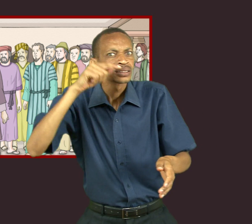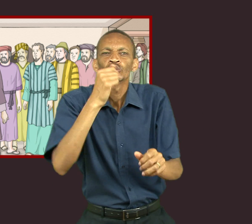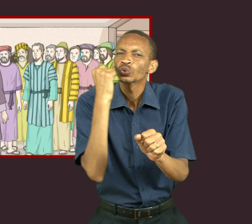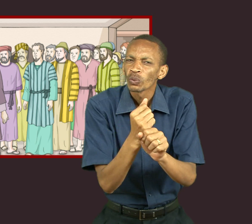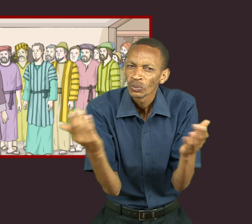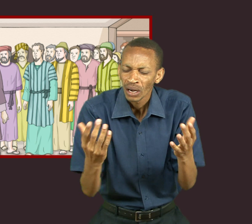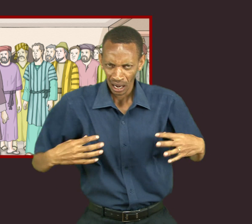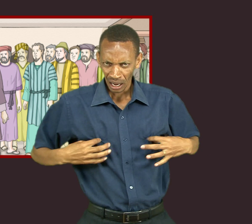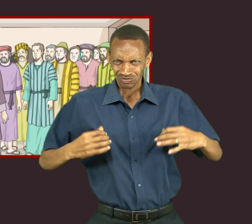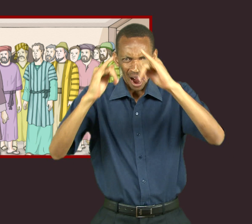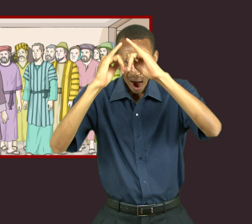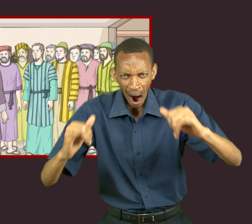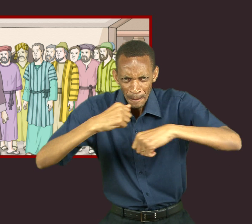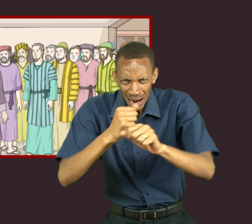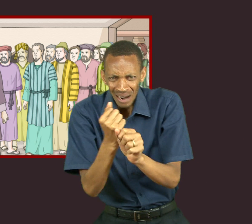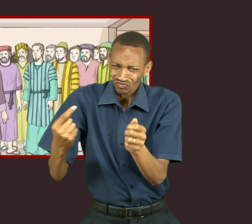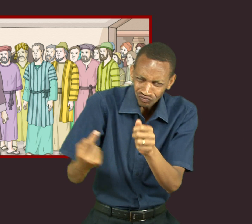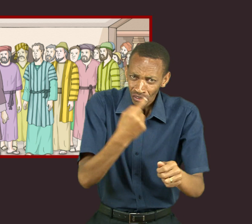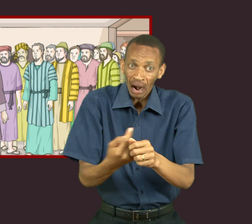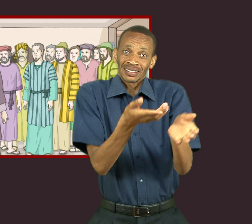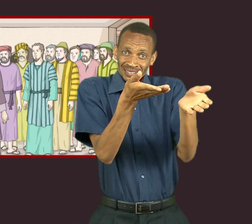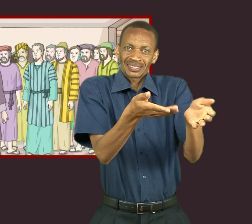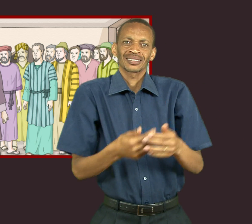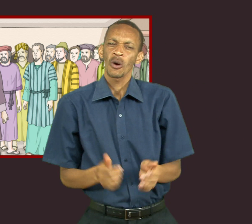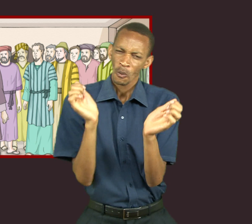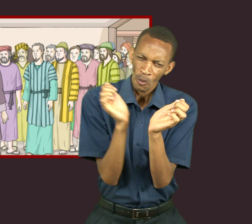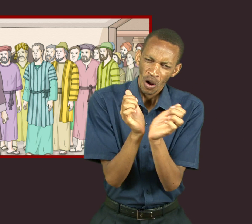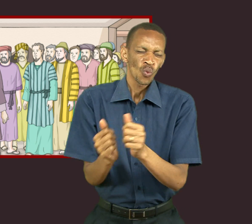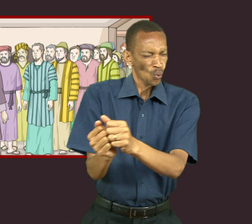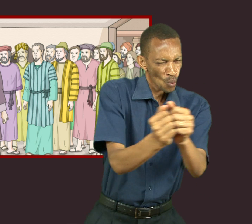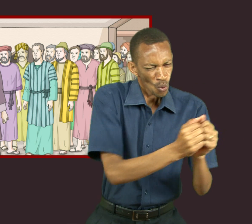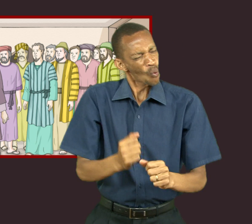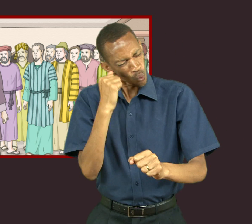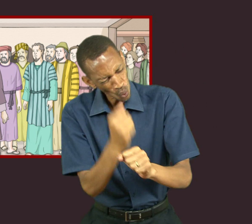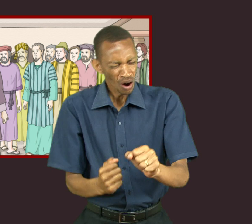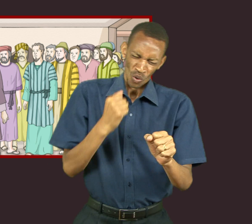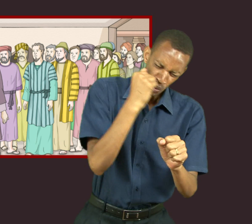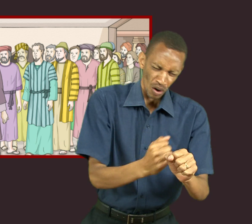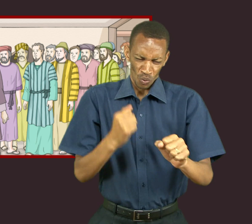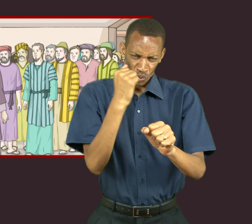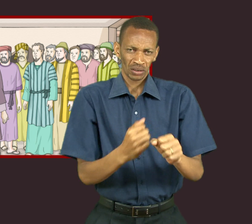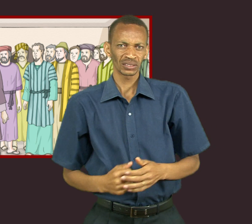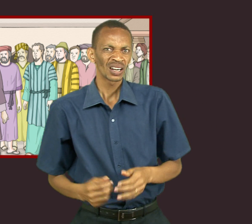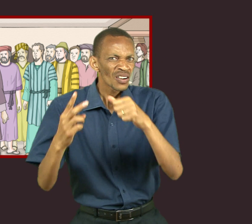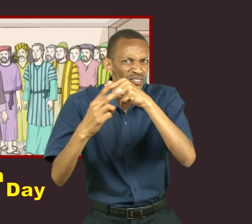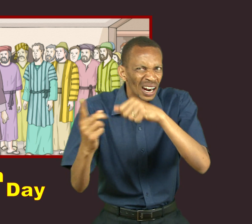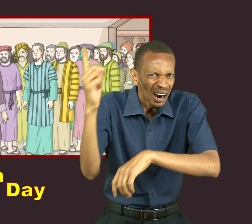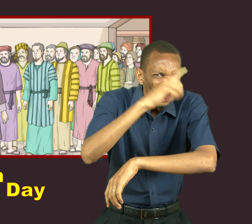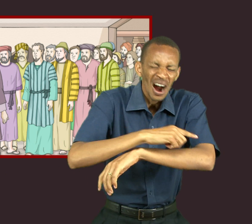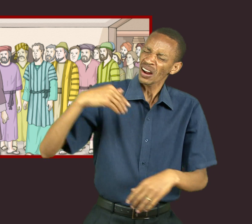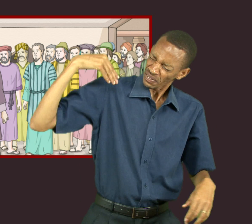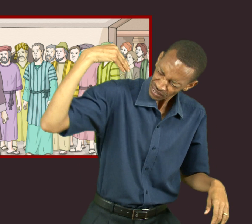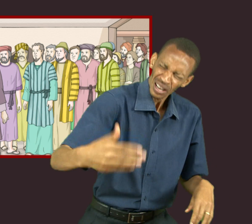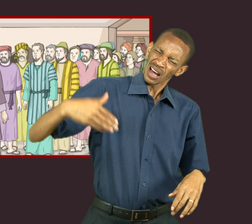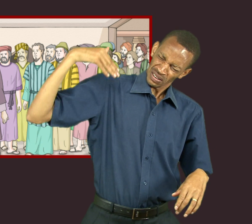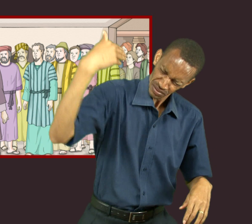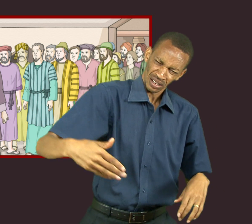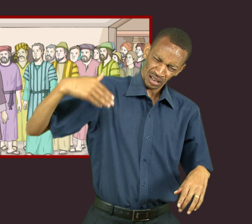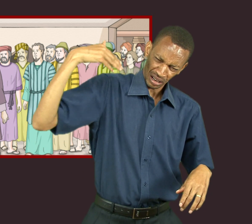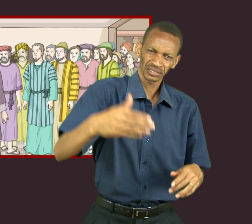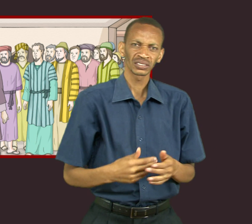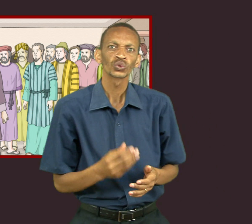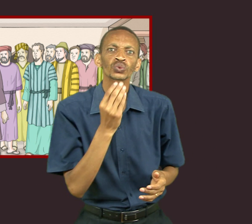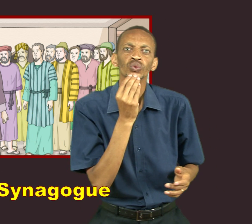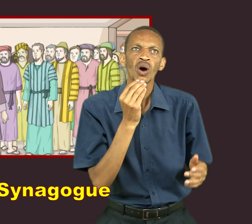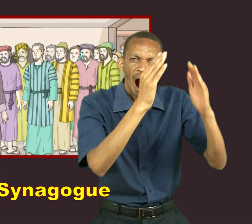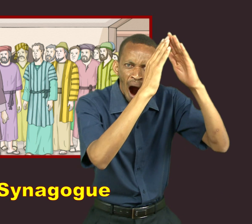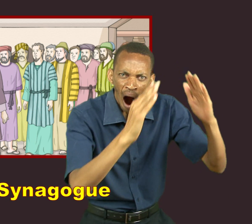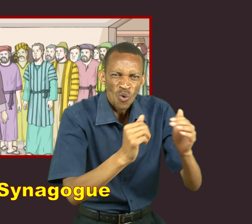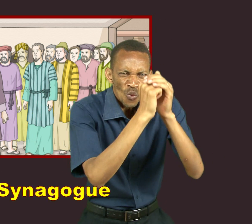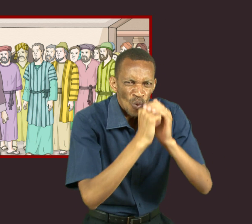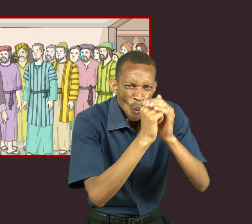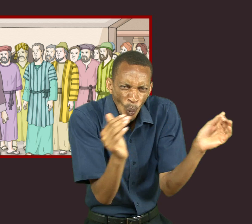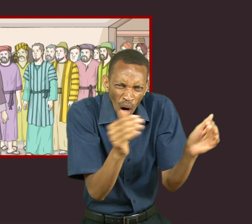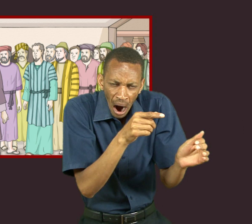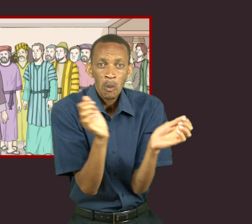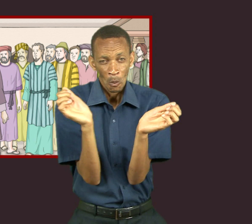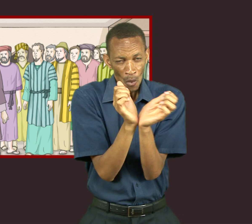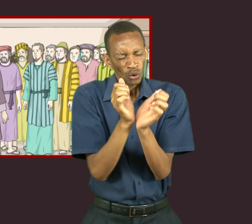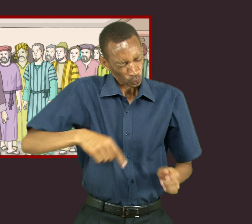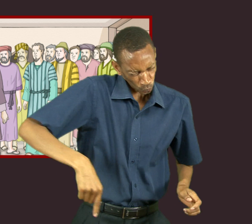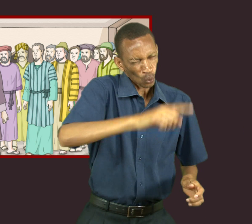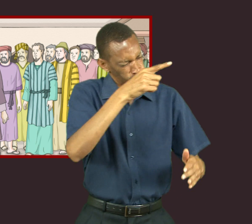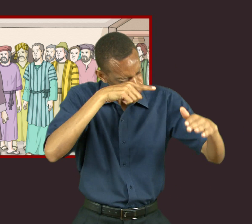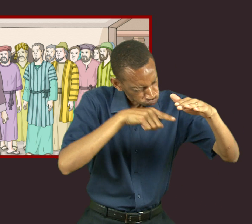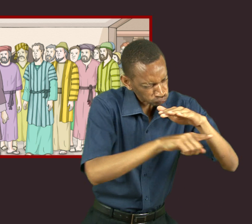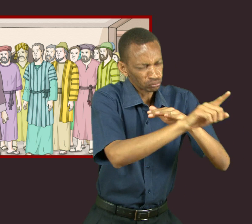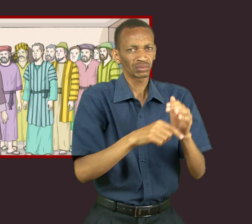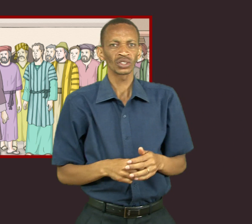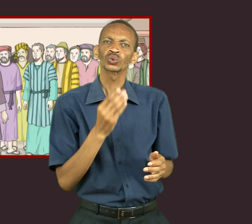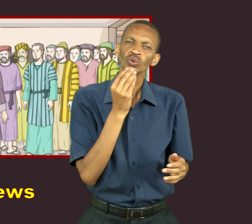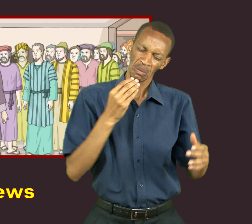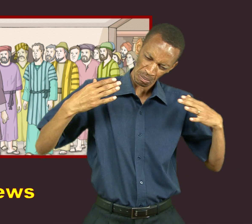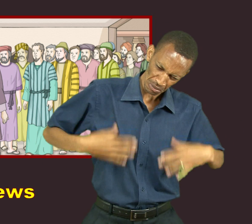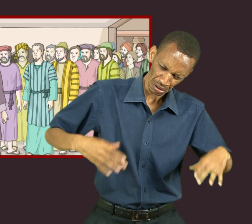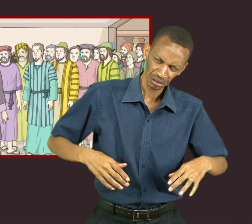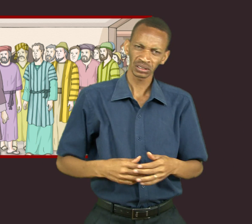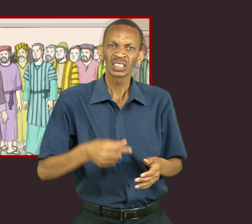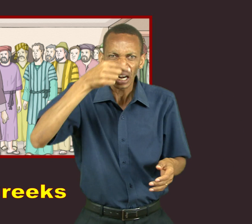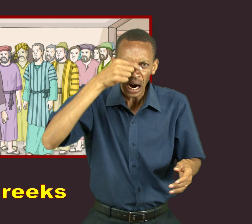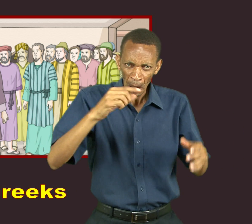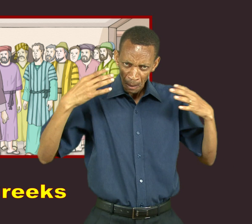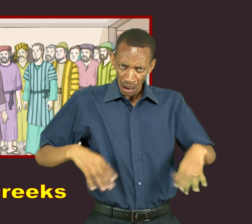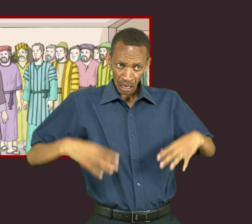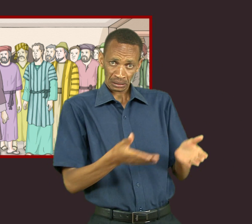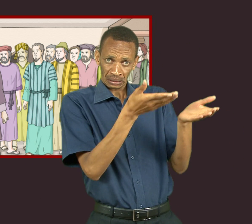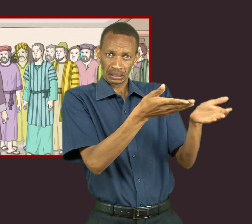Every Sabbath he reasoned in the synagogue, trying to persuade Jews and Greeks alike.